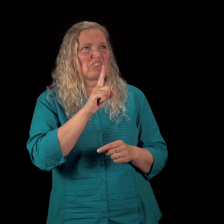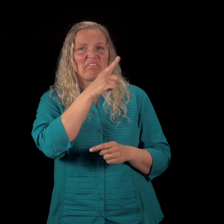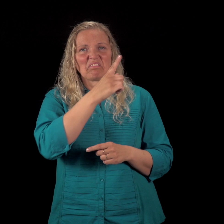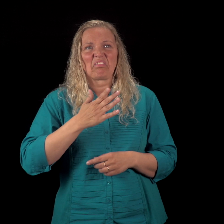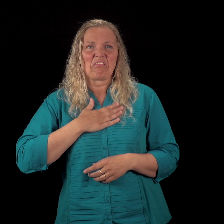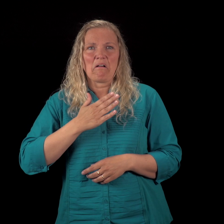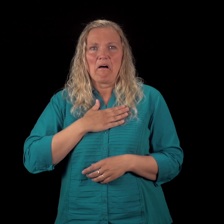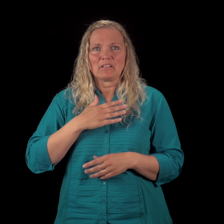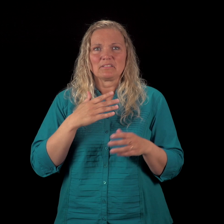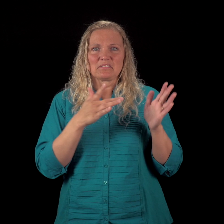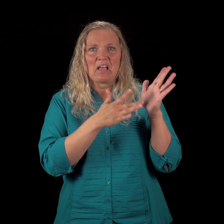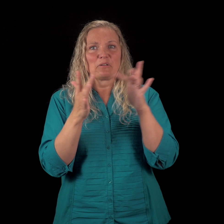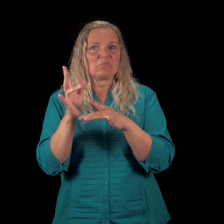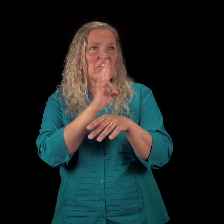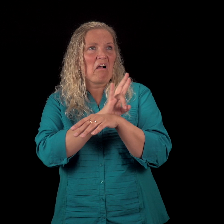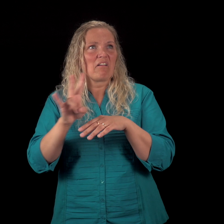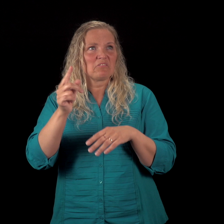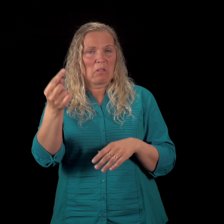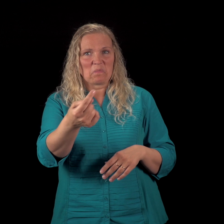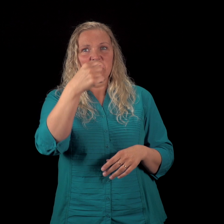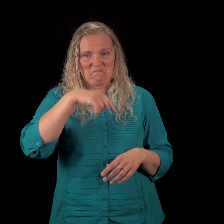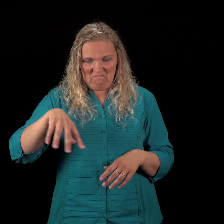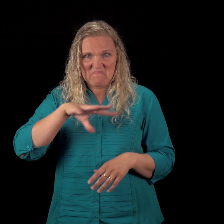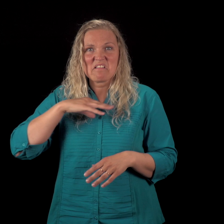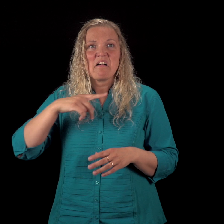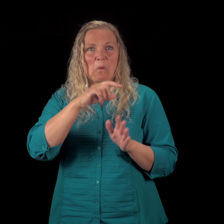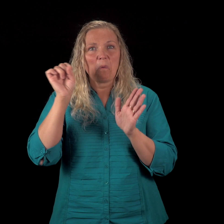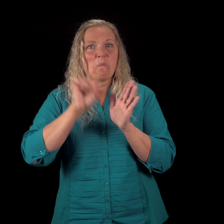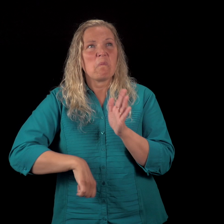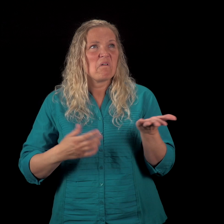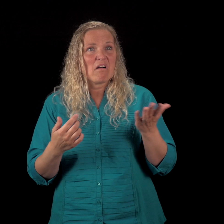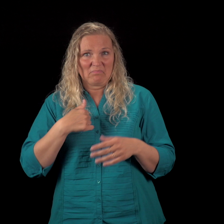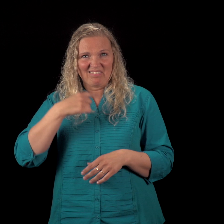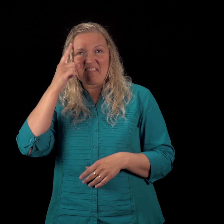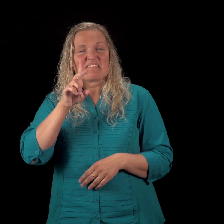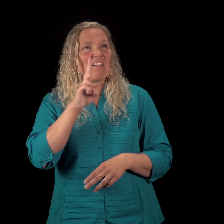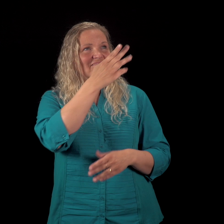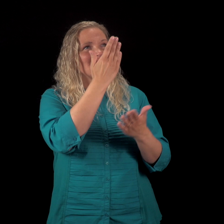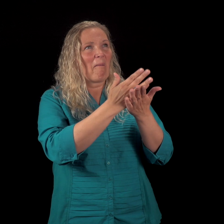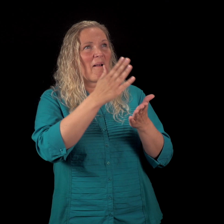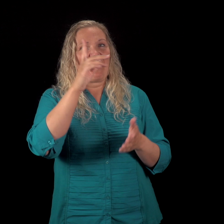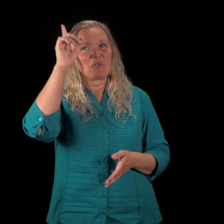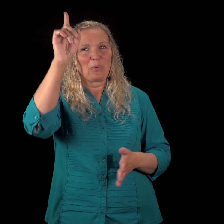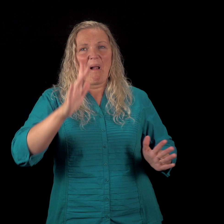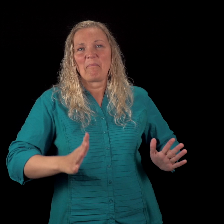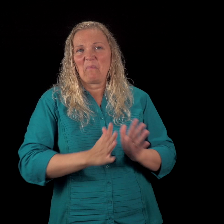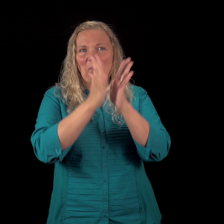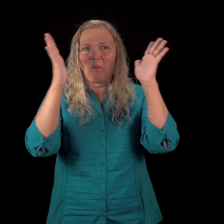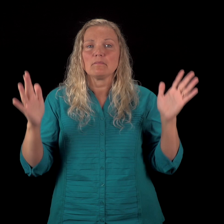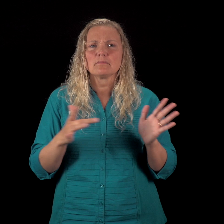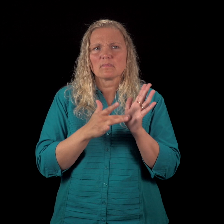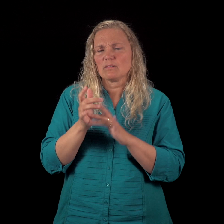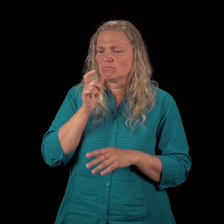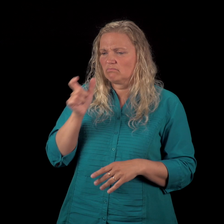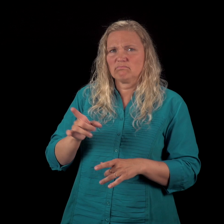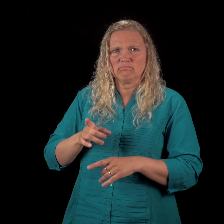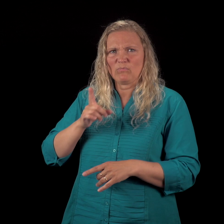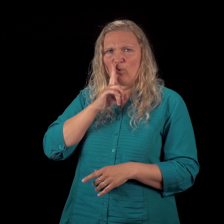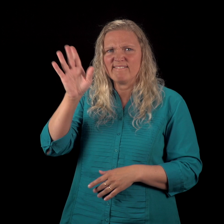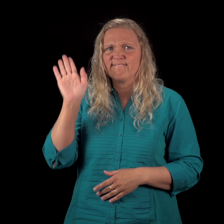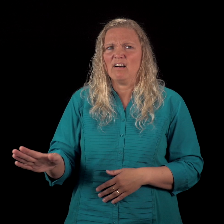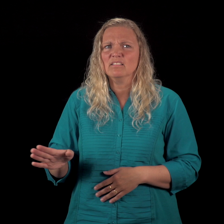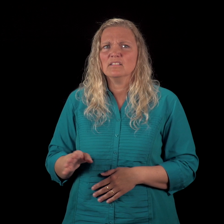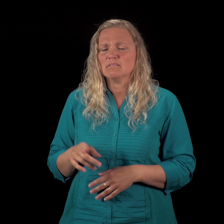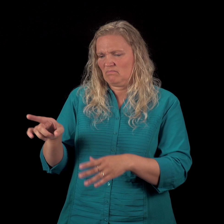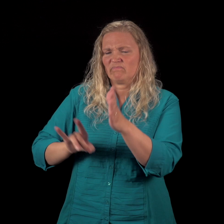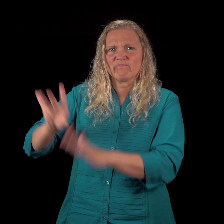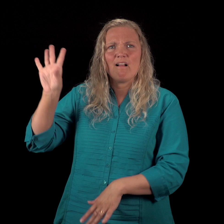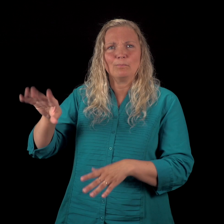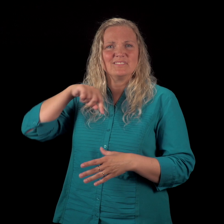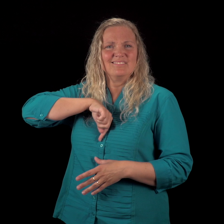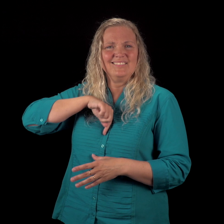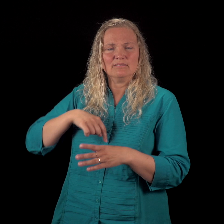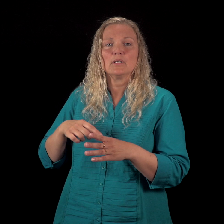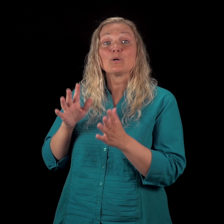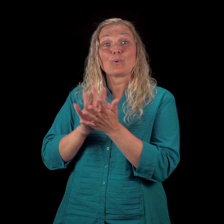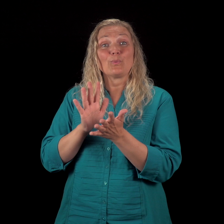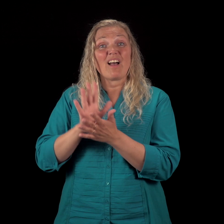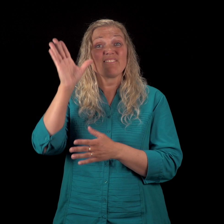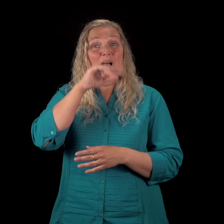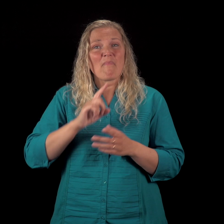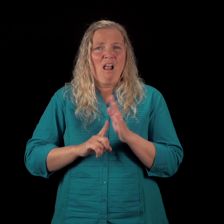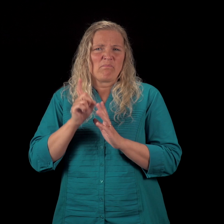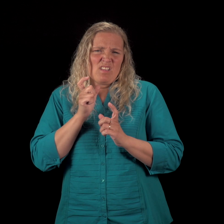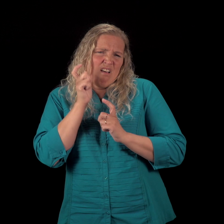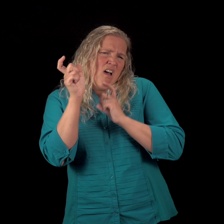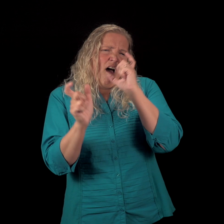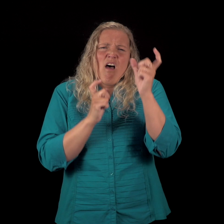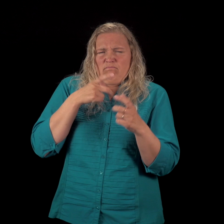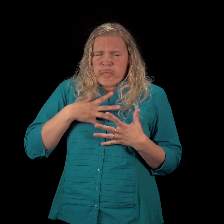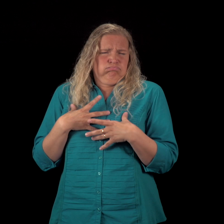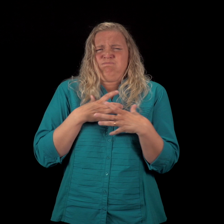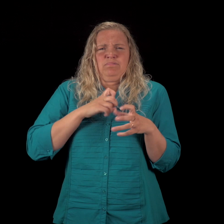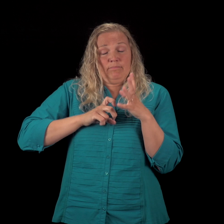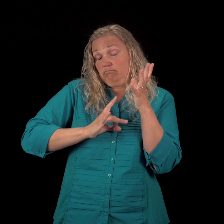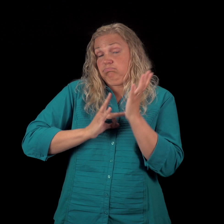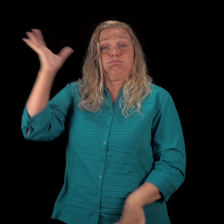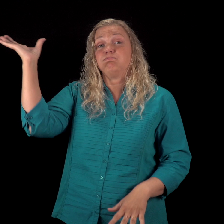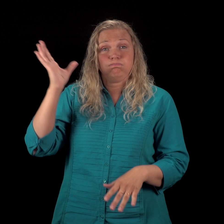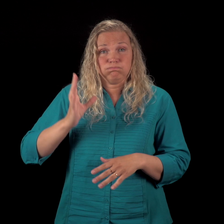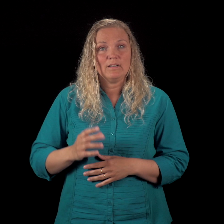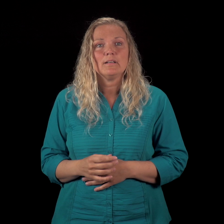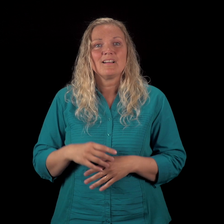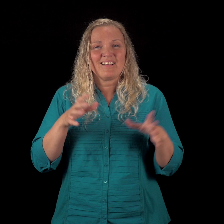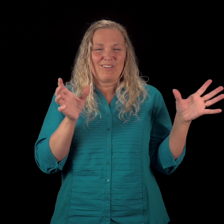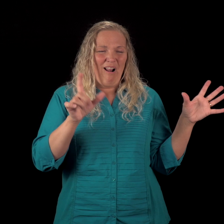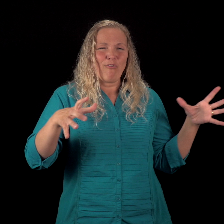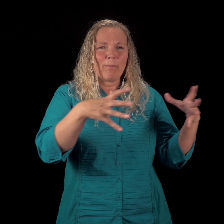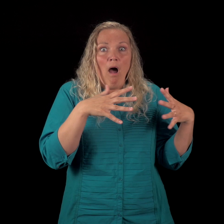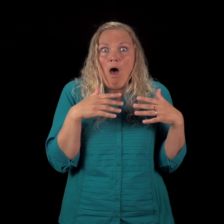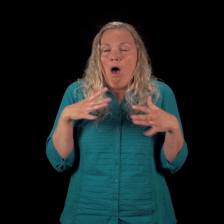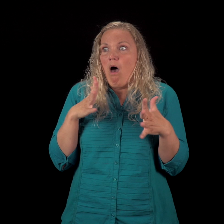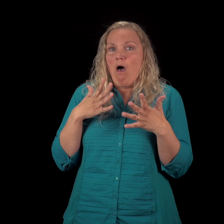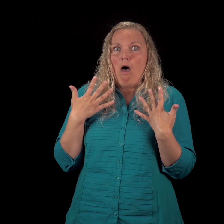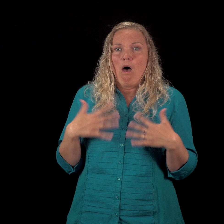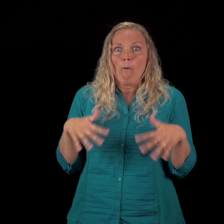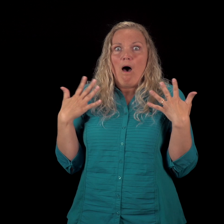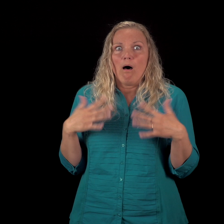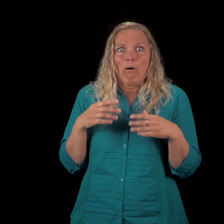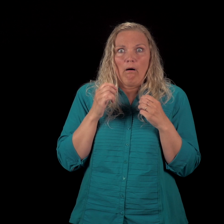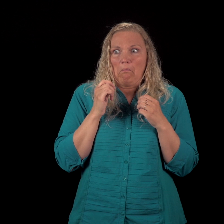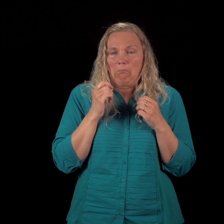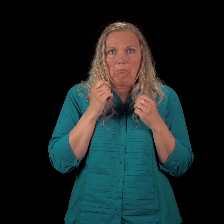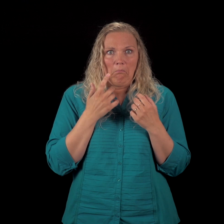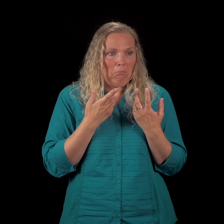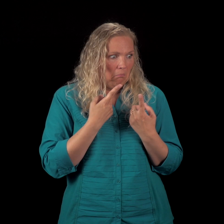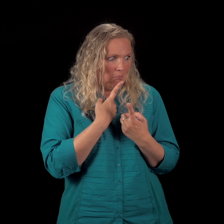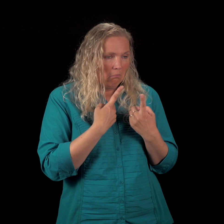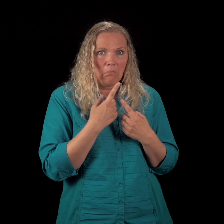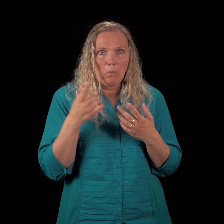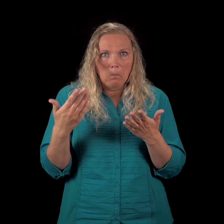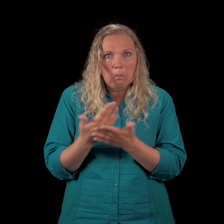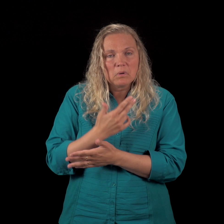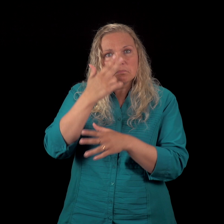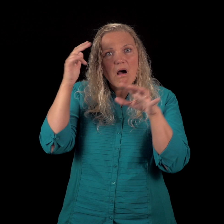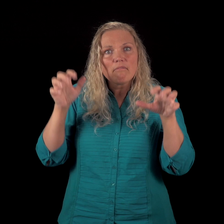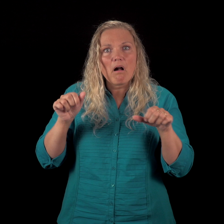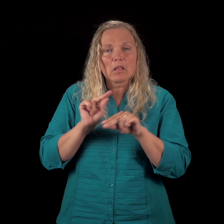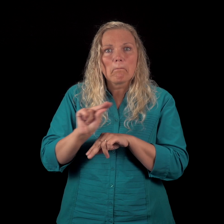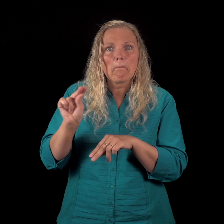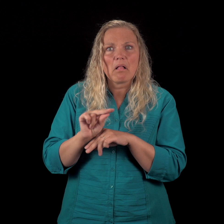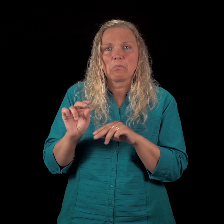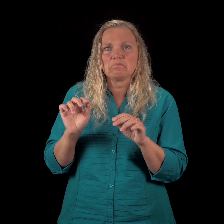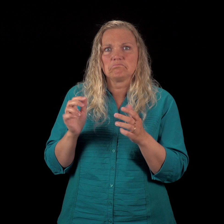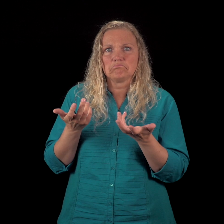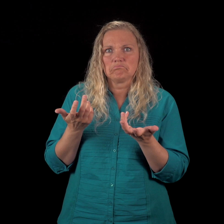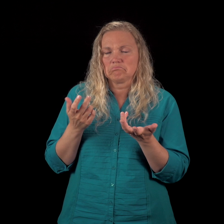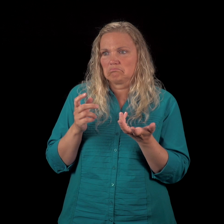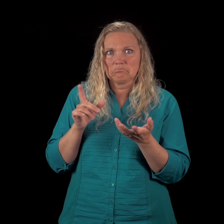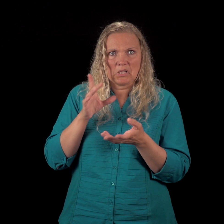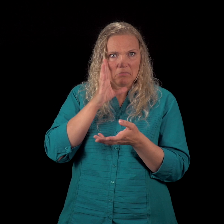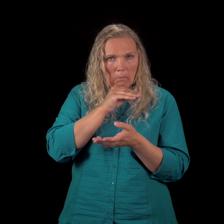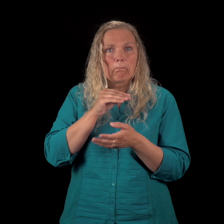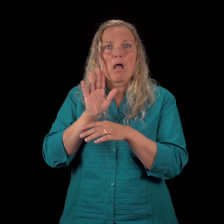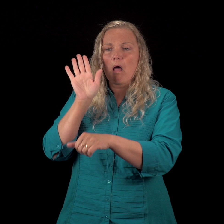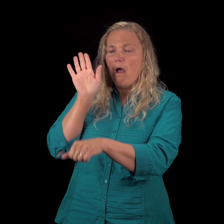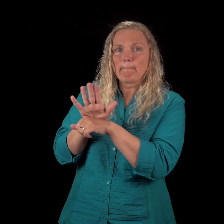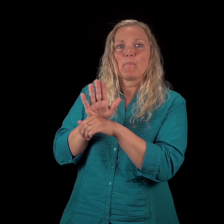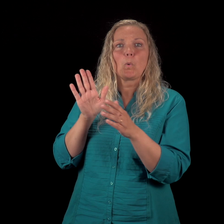“Be silent!” He said. “Come out of him!” At this, the unclean spirit threw the man into convulsions and came out with a loud shriek. All the people were amazed and began to ask one another, “What is this?